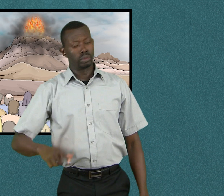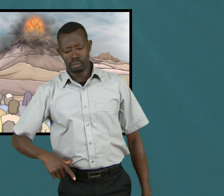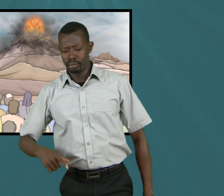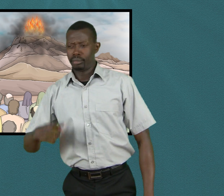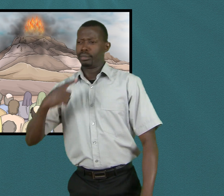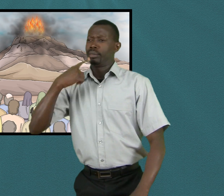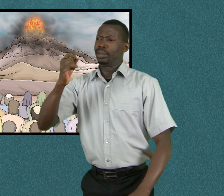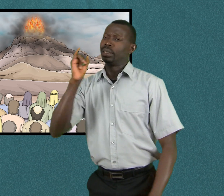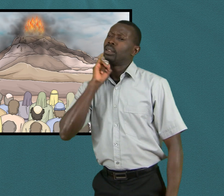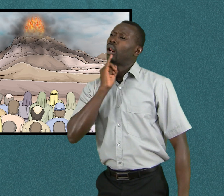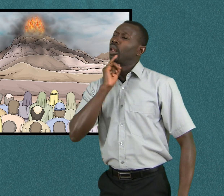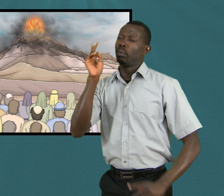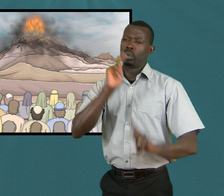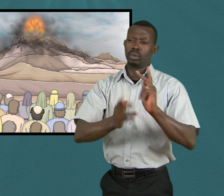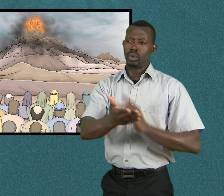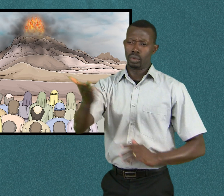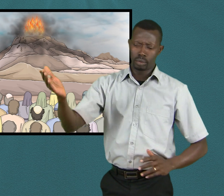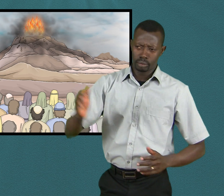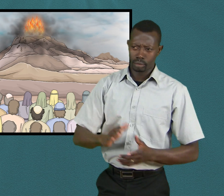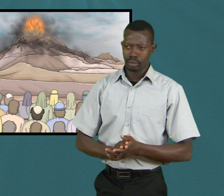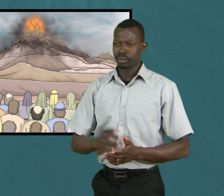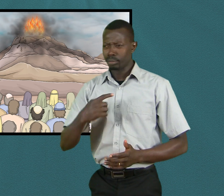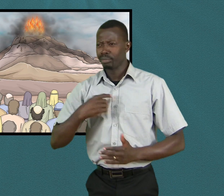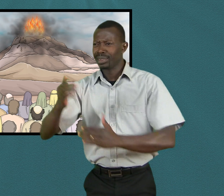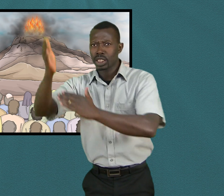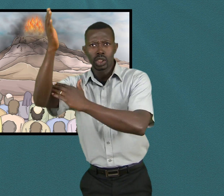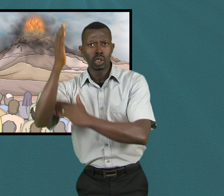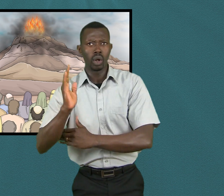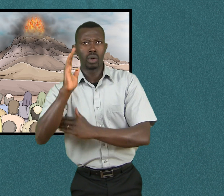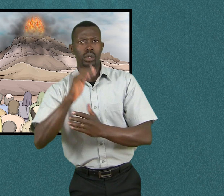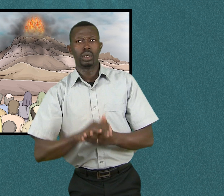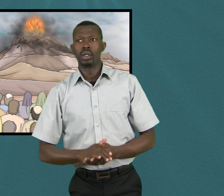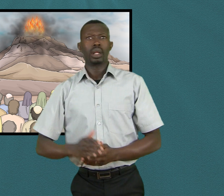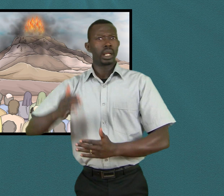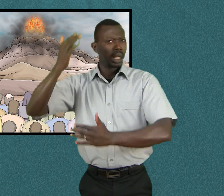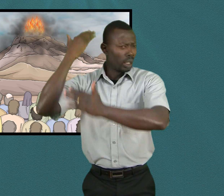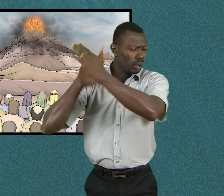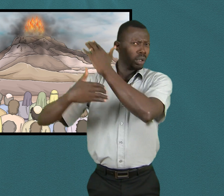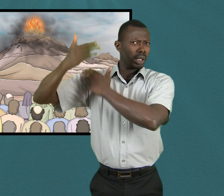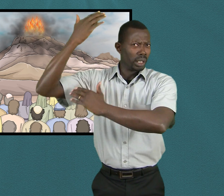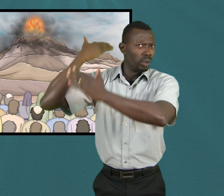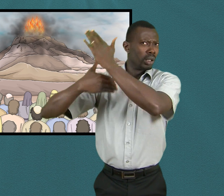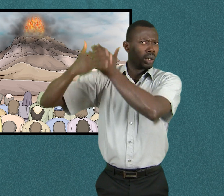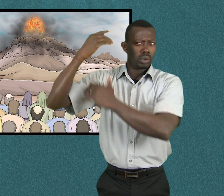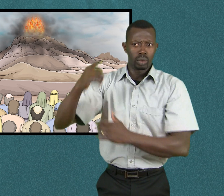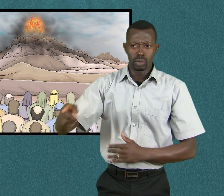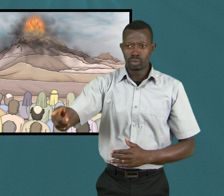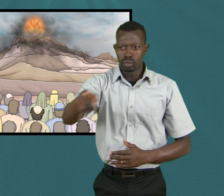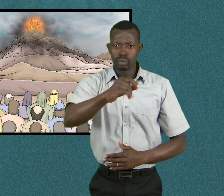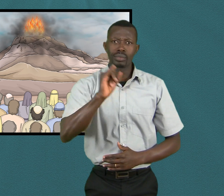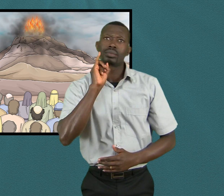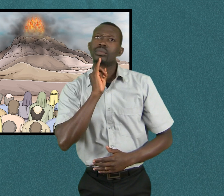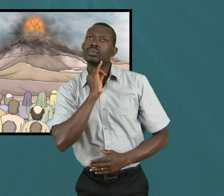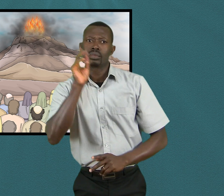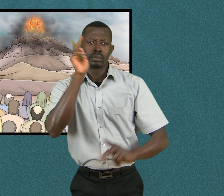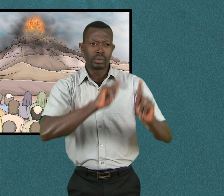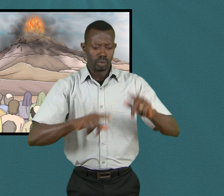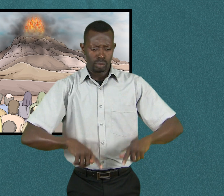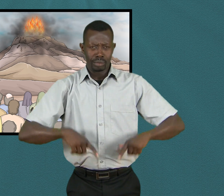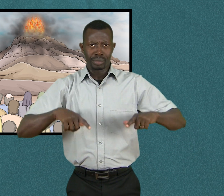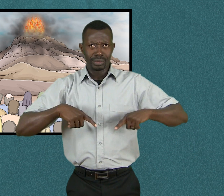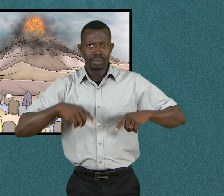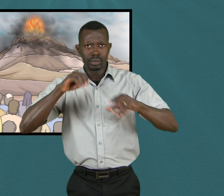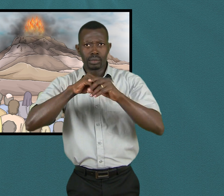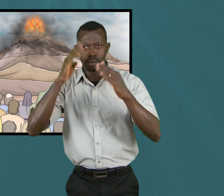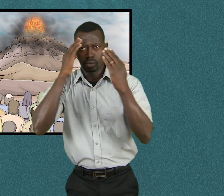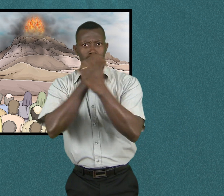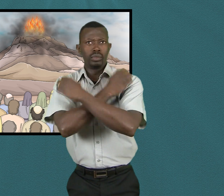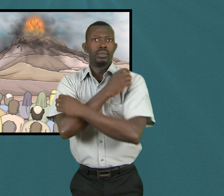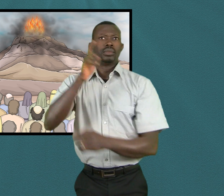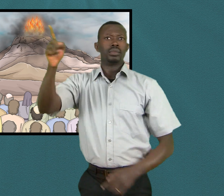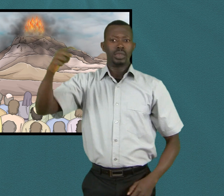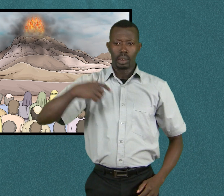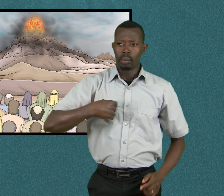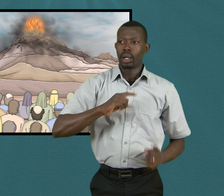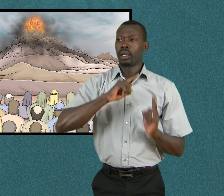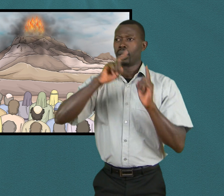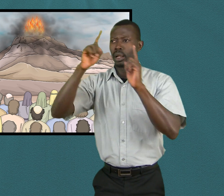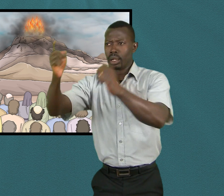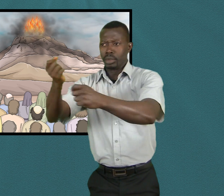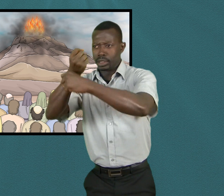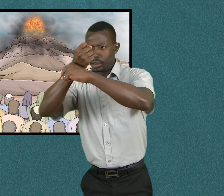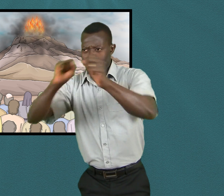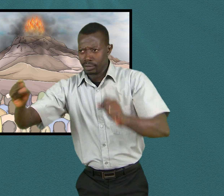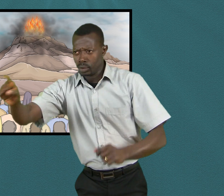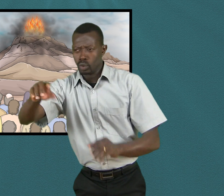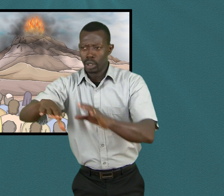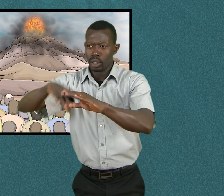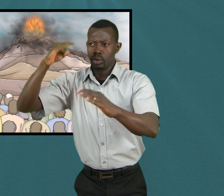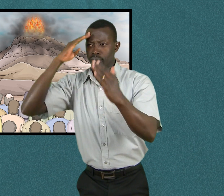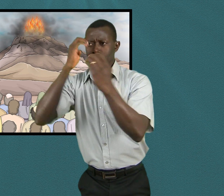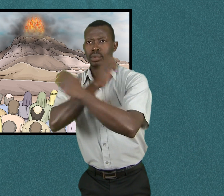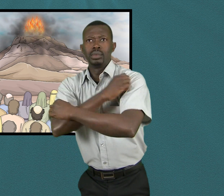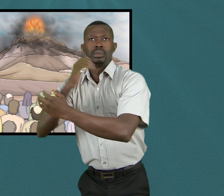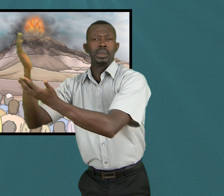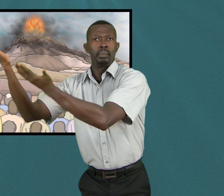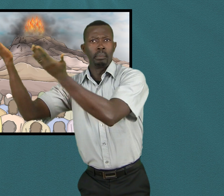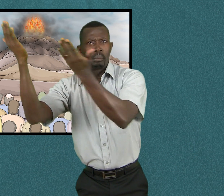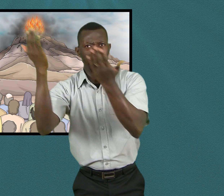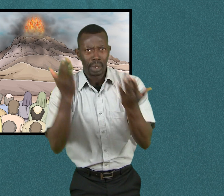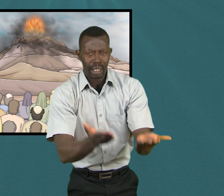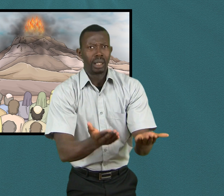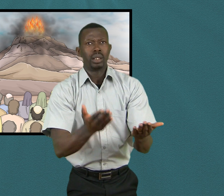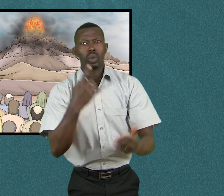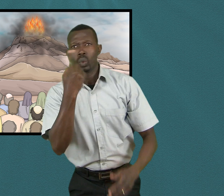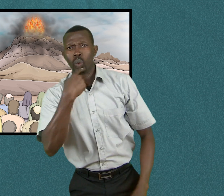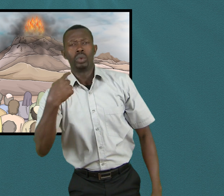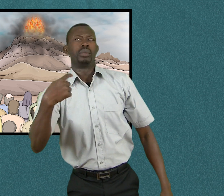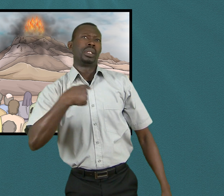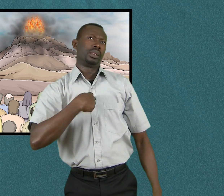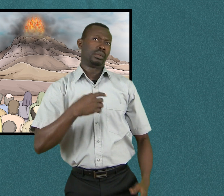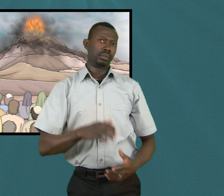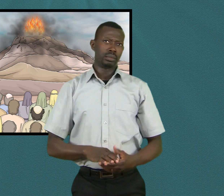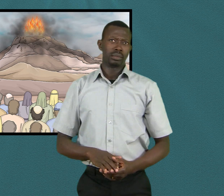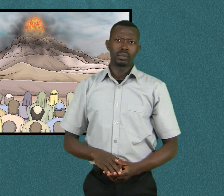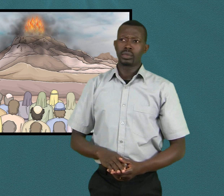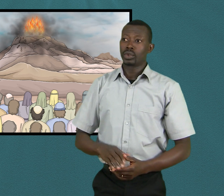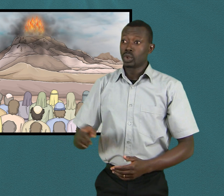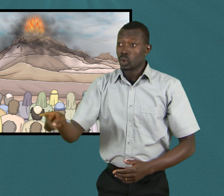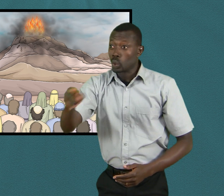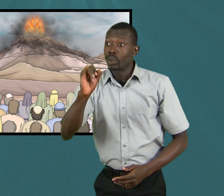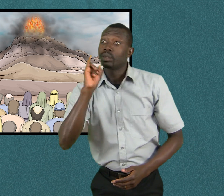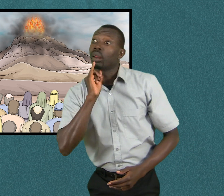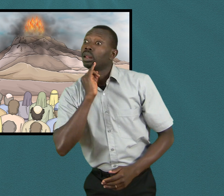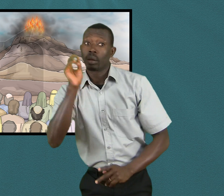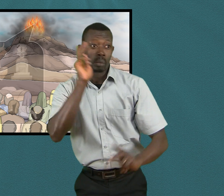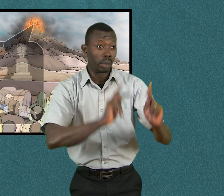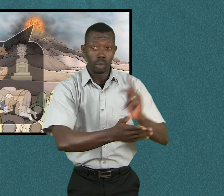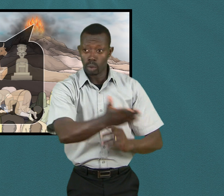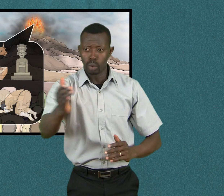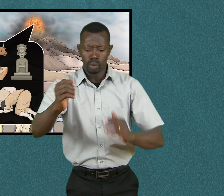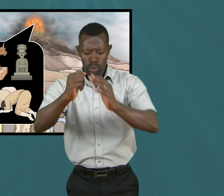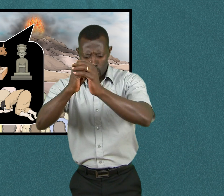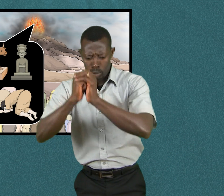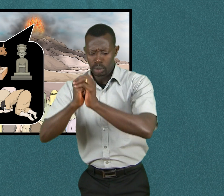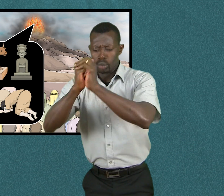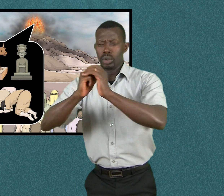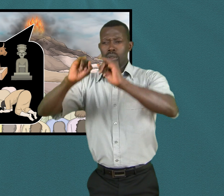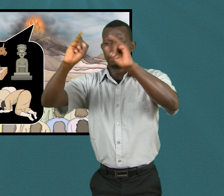And God spoke all these words: “I am the LORD your God, who brought you out of the land of Egypt, out of the house of slavery.